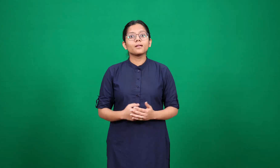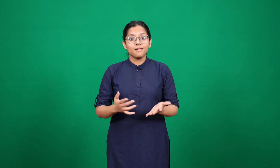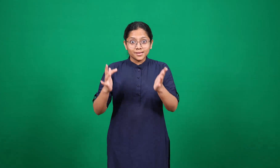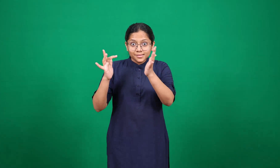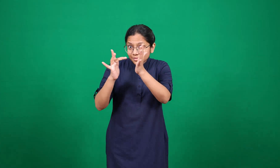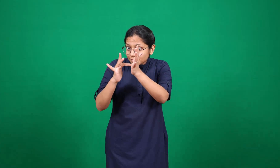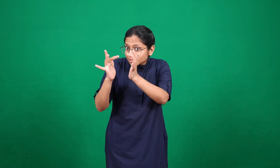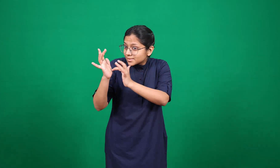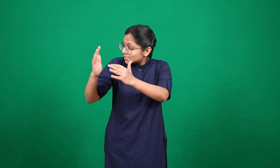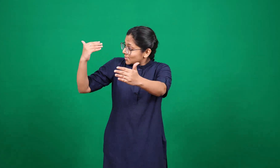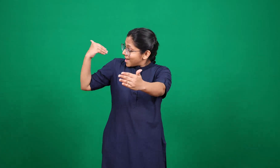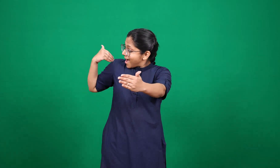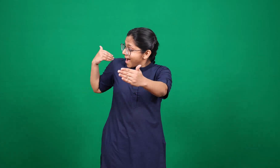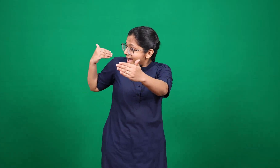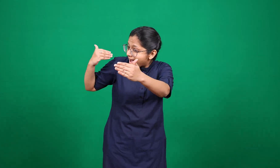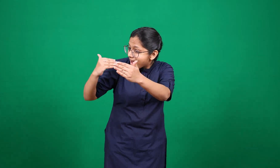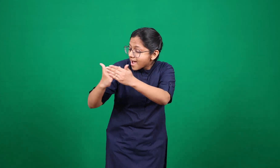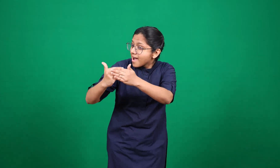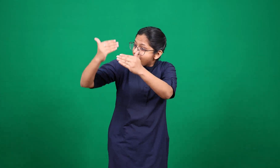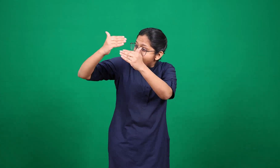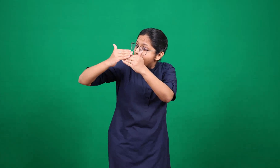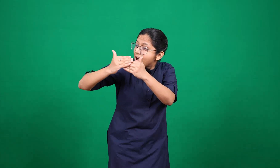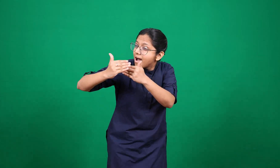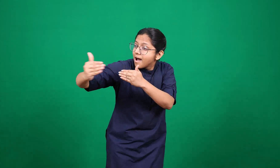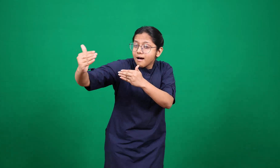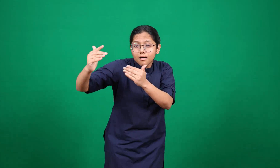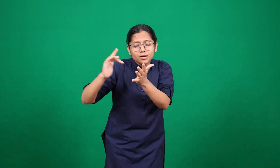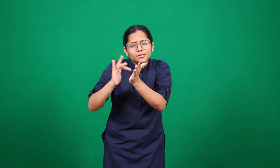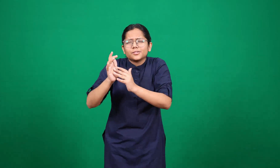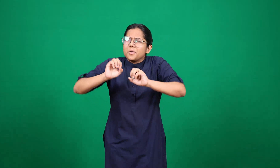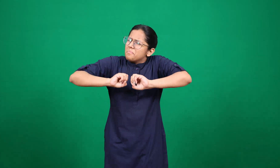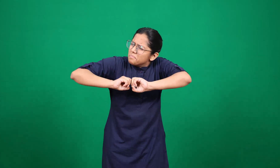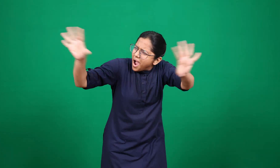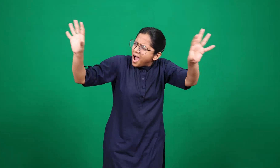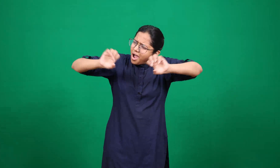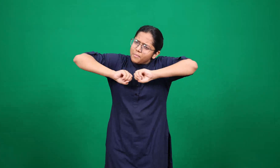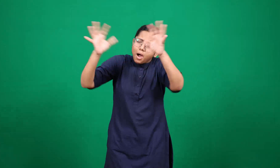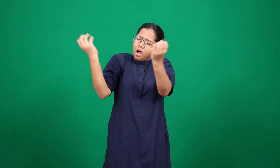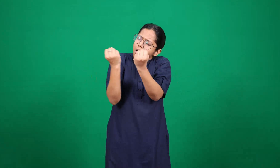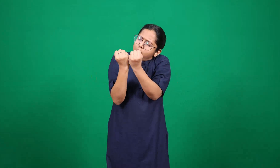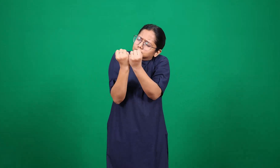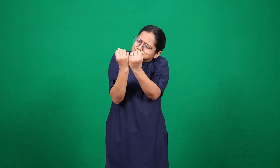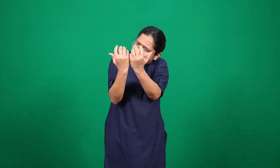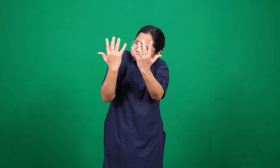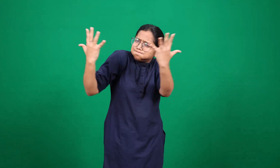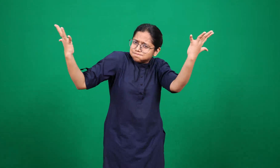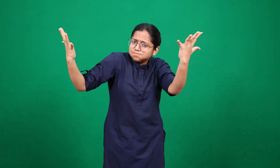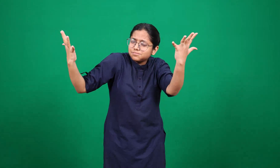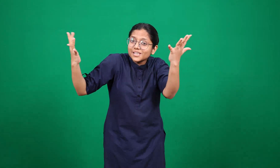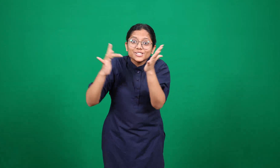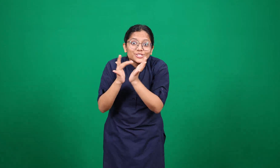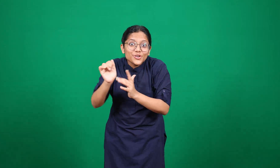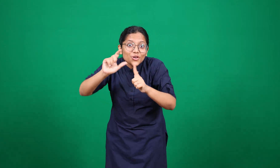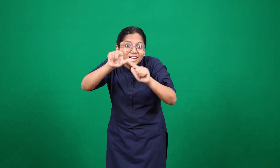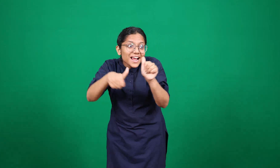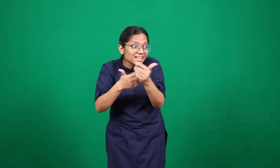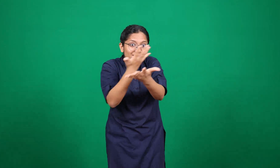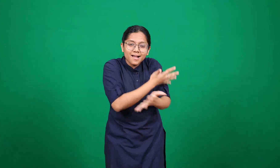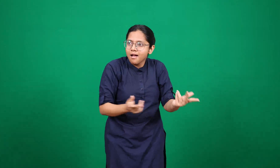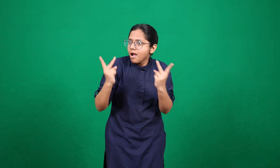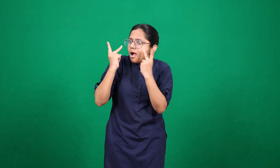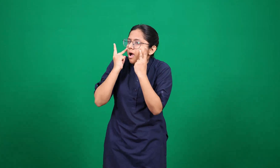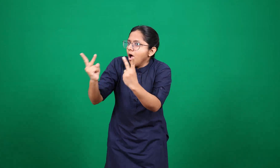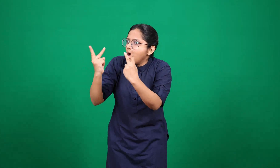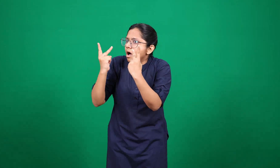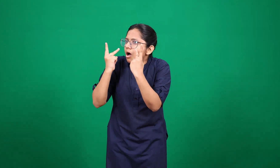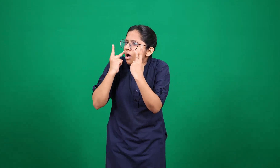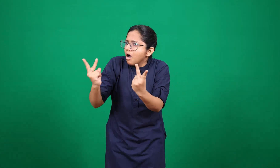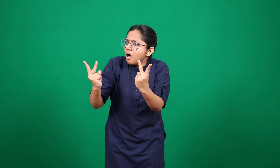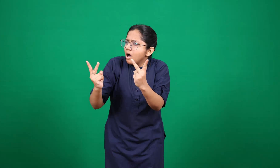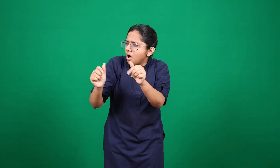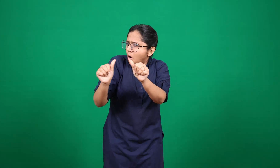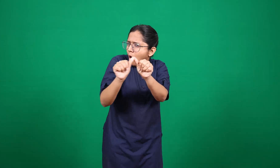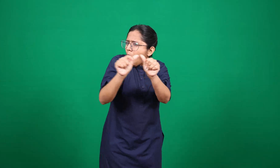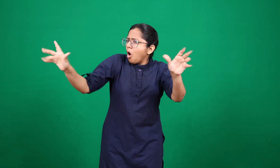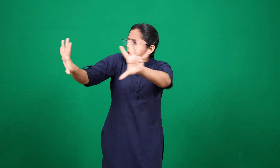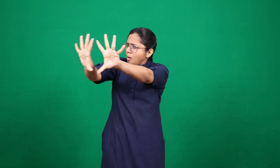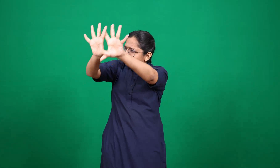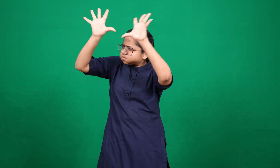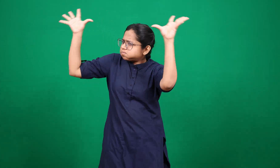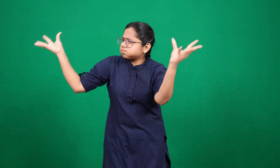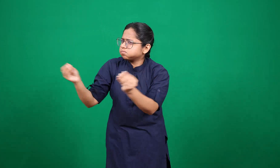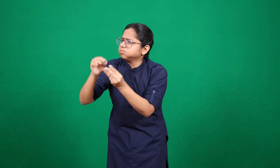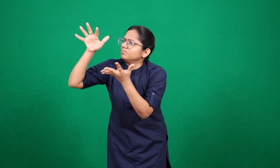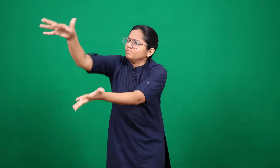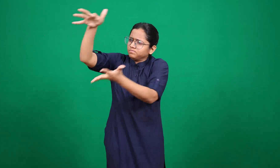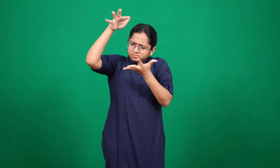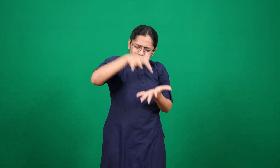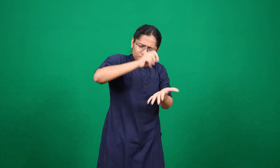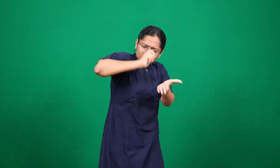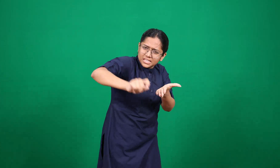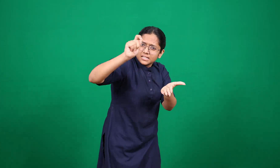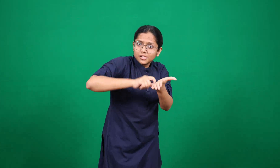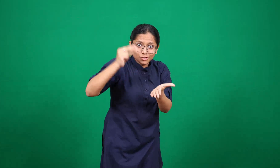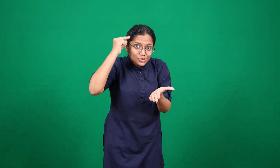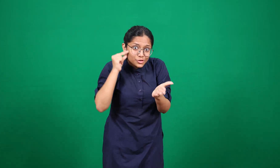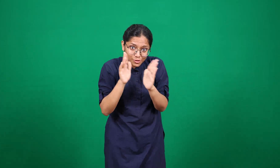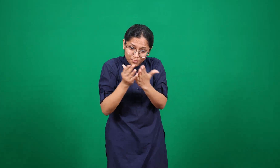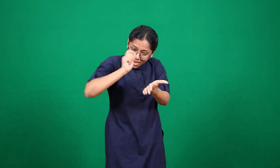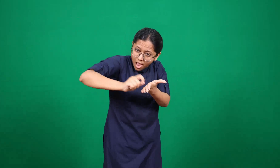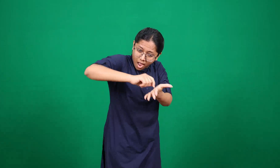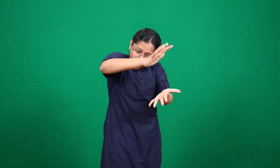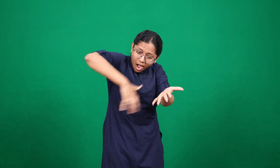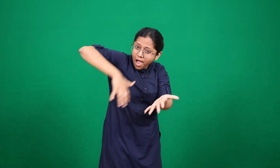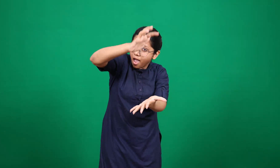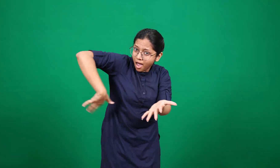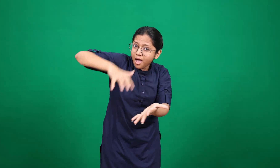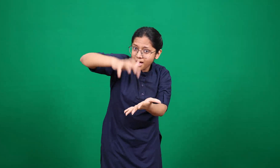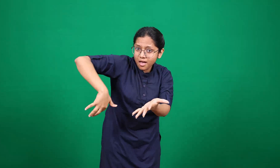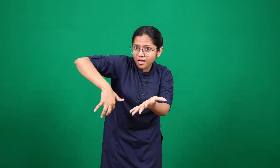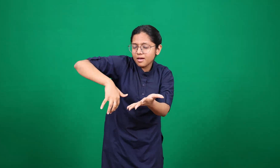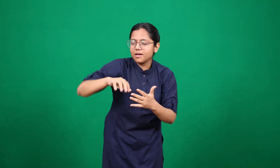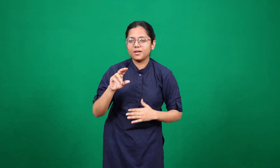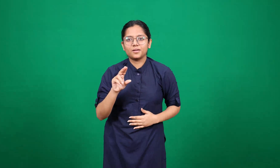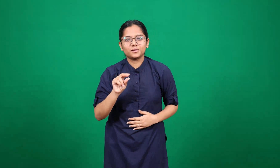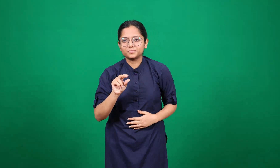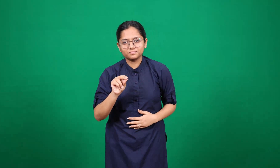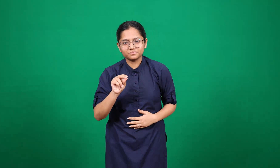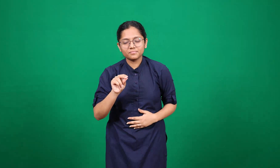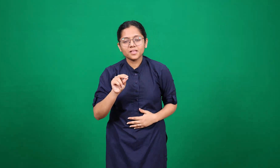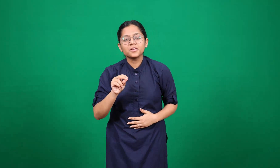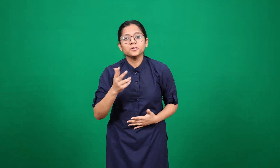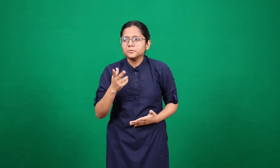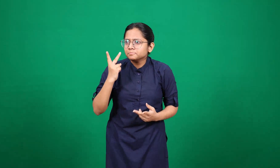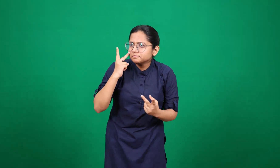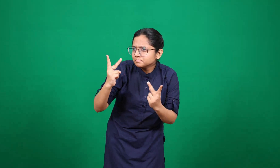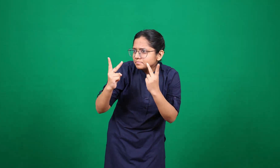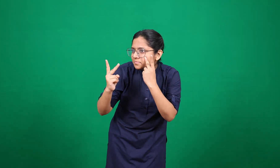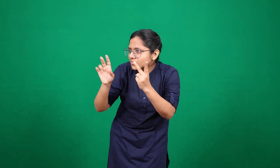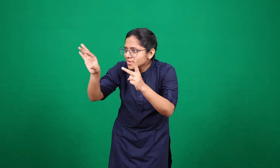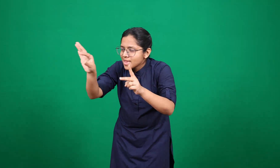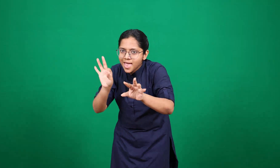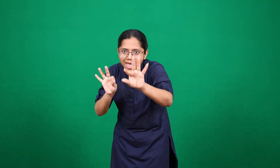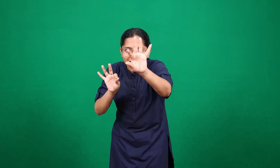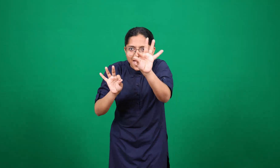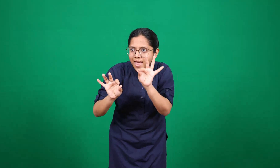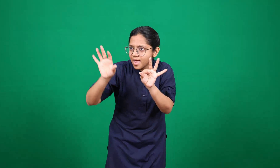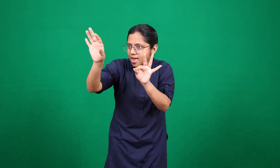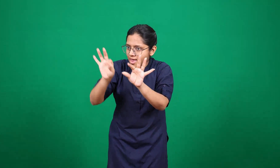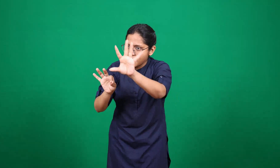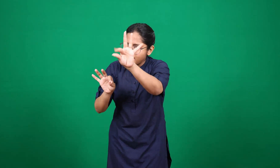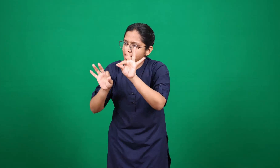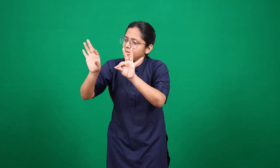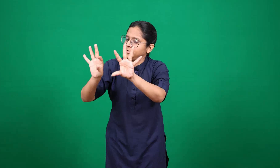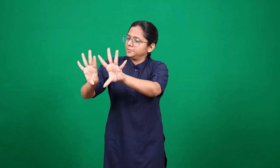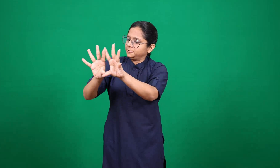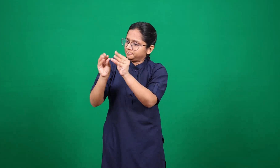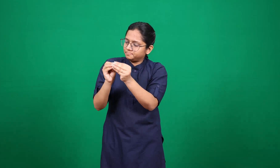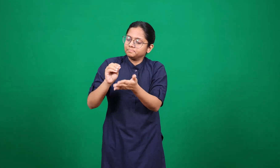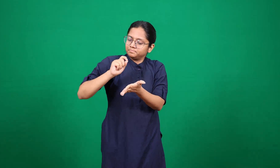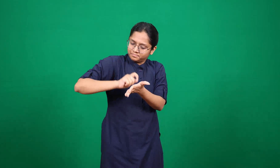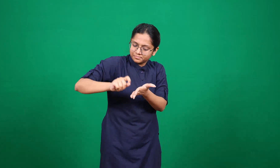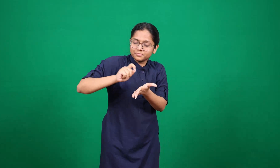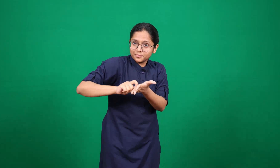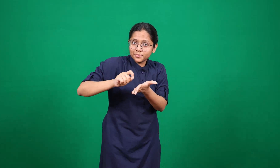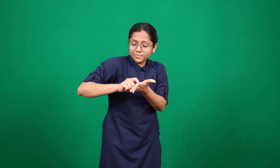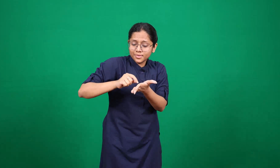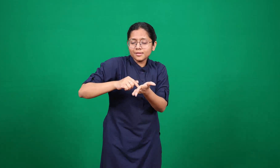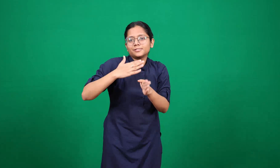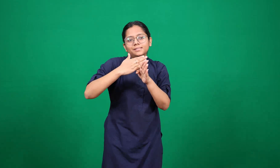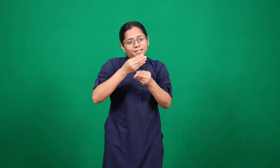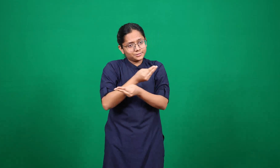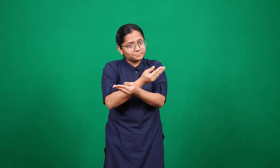Jesus performed many other signs in the presence of His disciples, which are not written in this book.